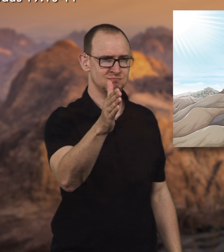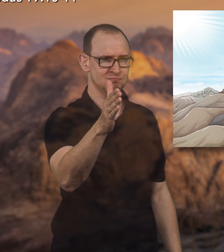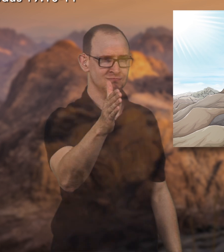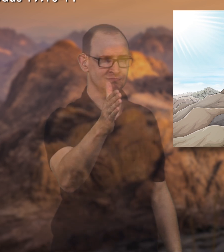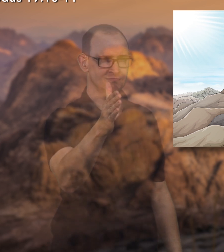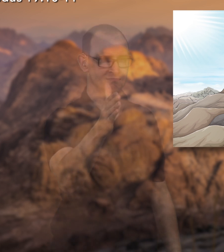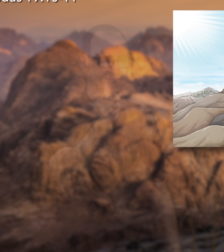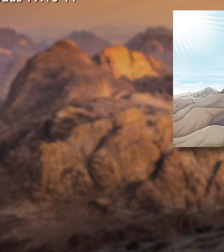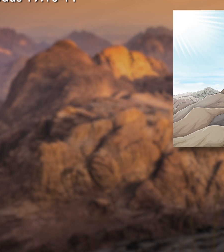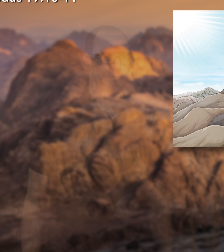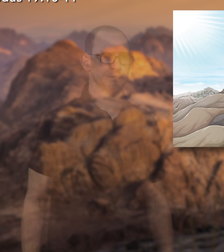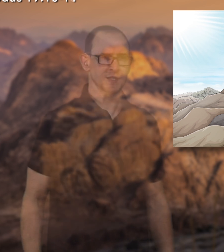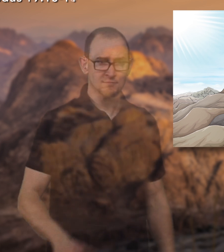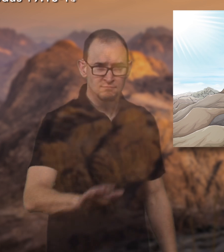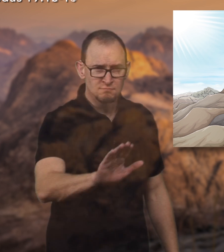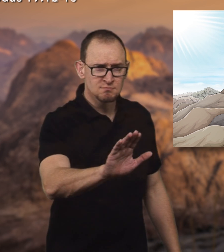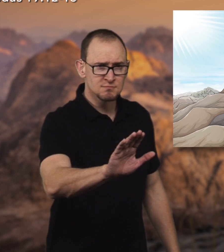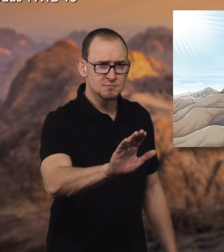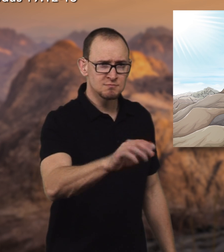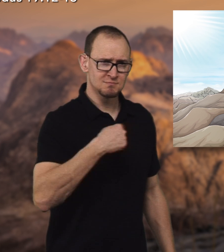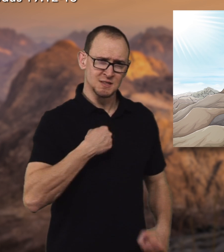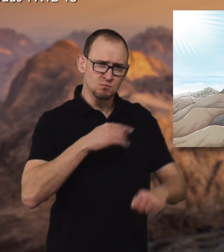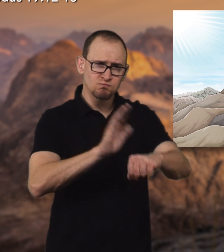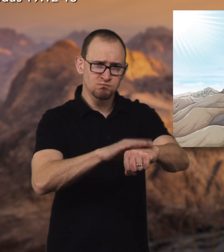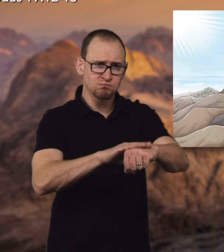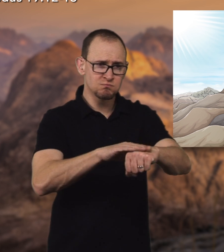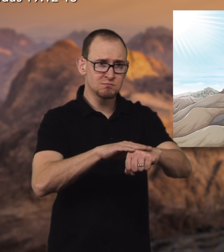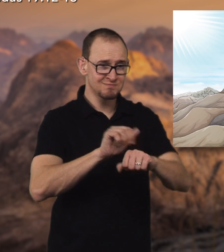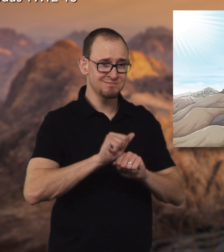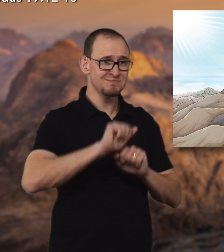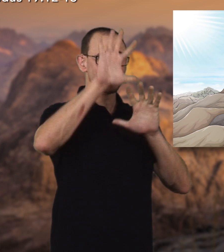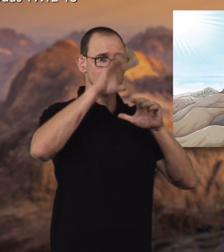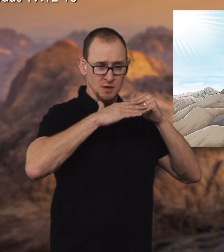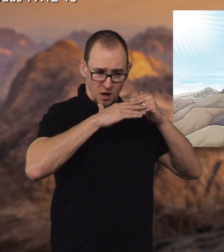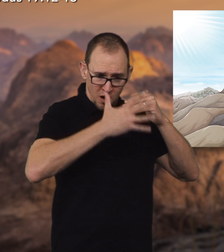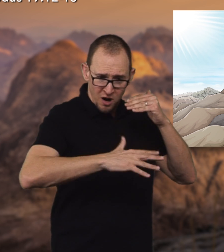Then the LORD said to Moses, “Go to the people and consecrate them today and tomorrow. They must wash their clothes and be prepared by the third day, for on the third day the LORD will come down on Mount Sinai in the sight of all the people.